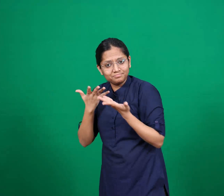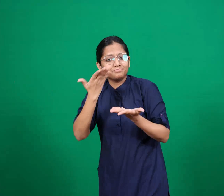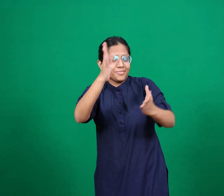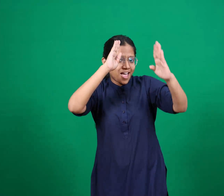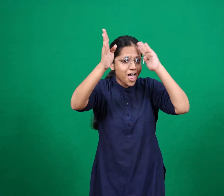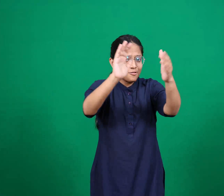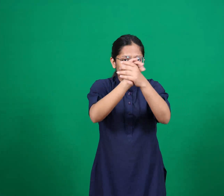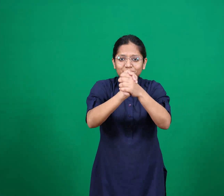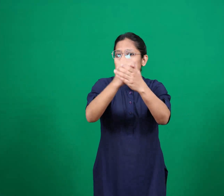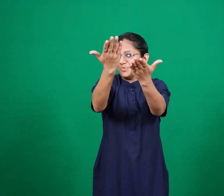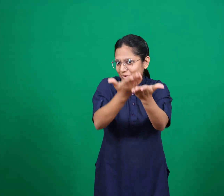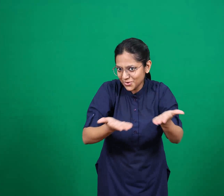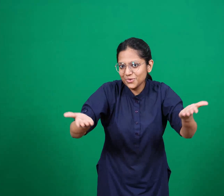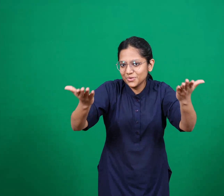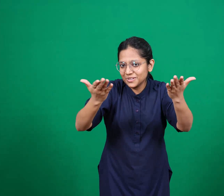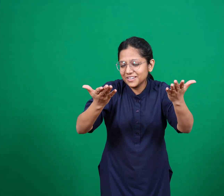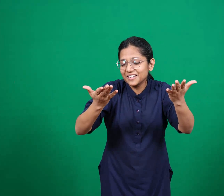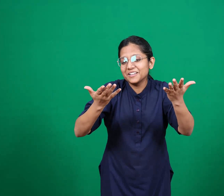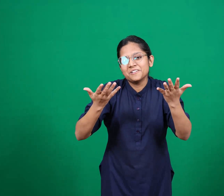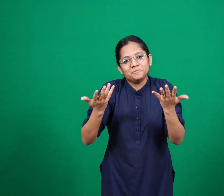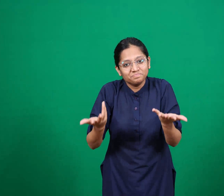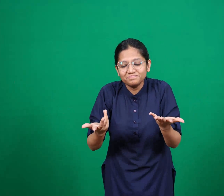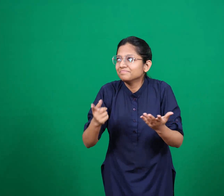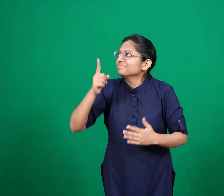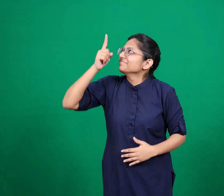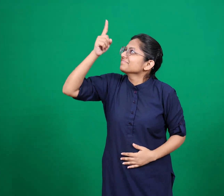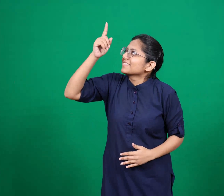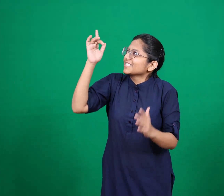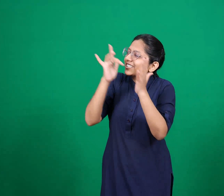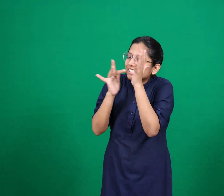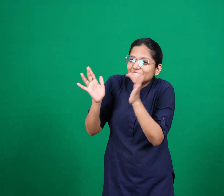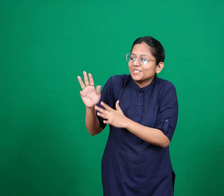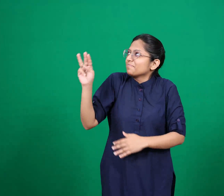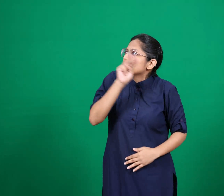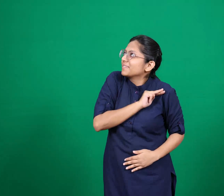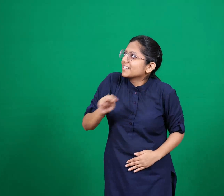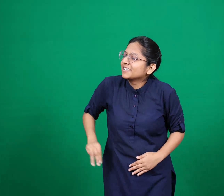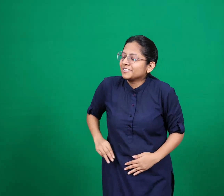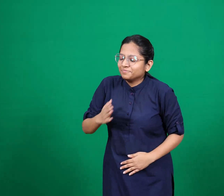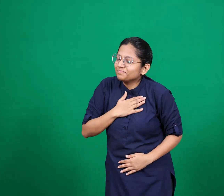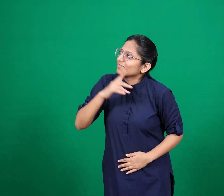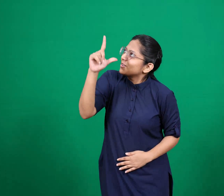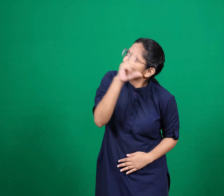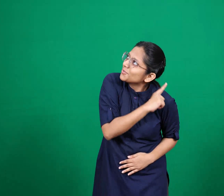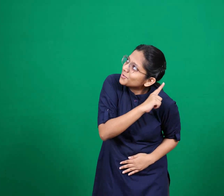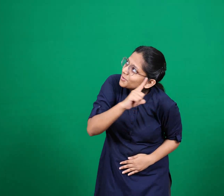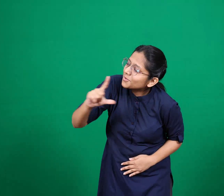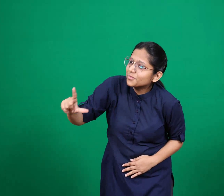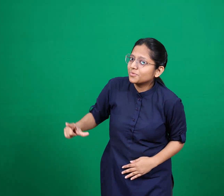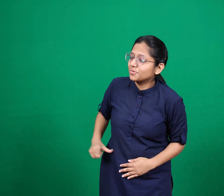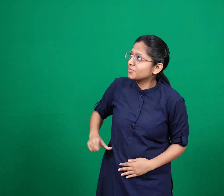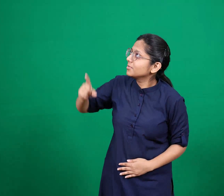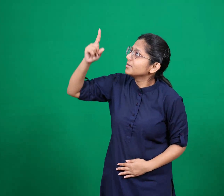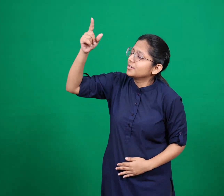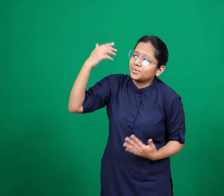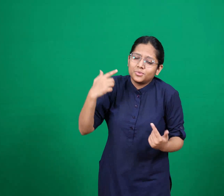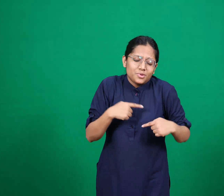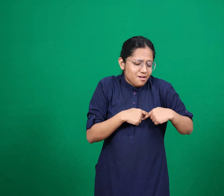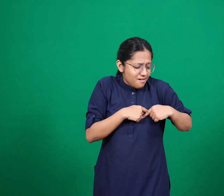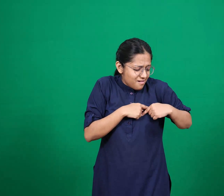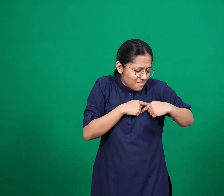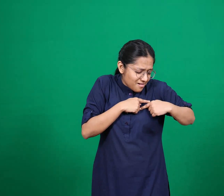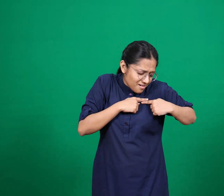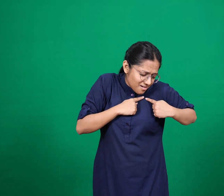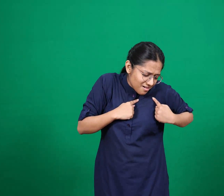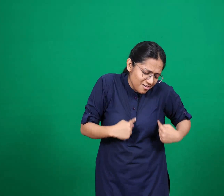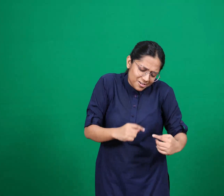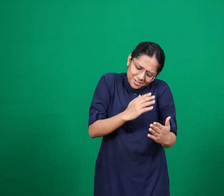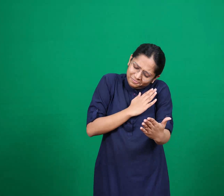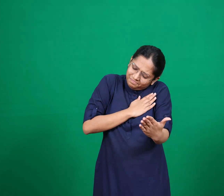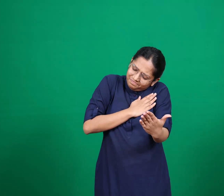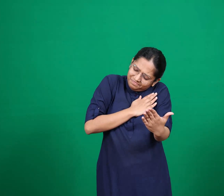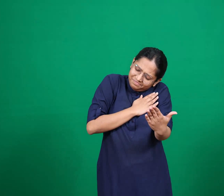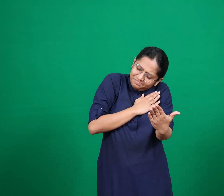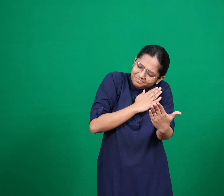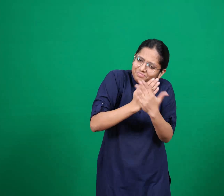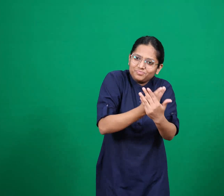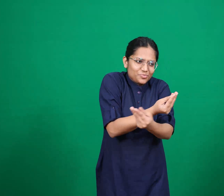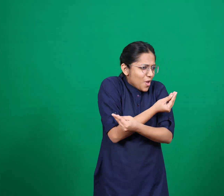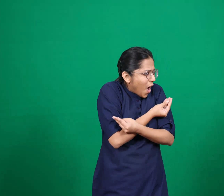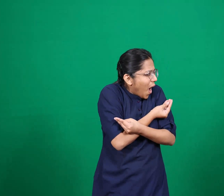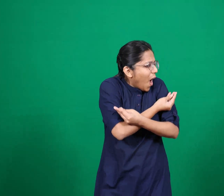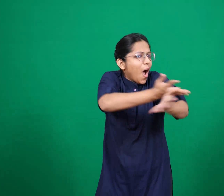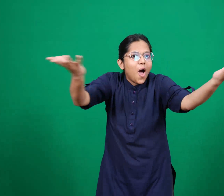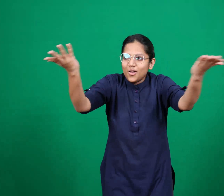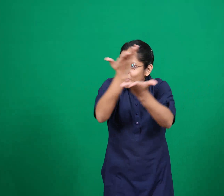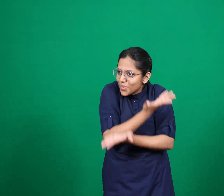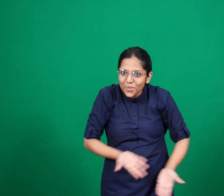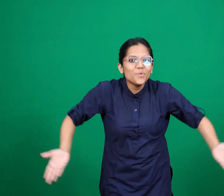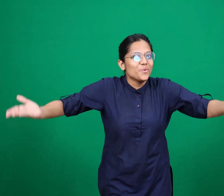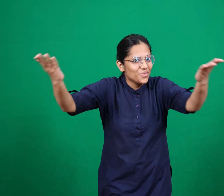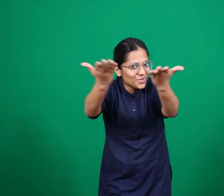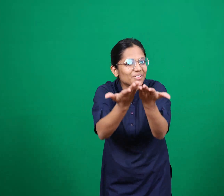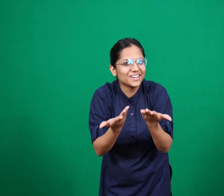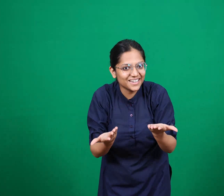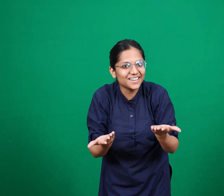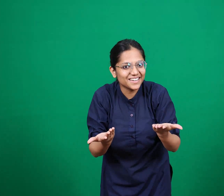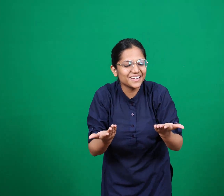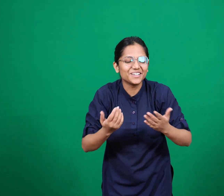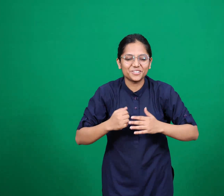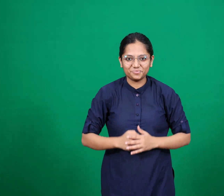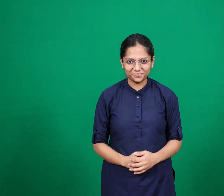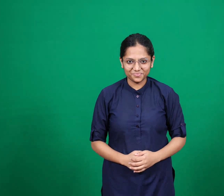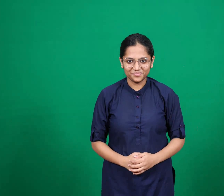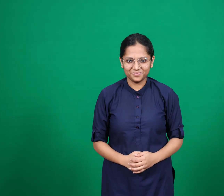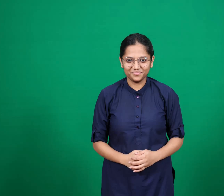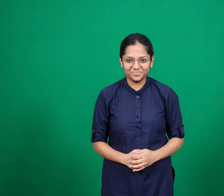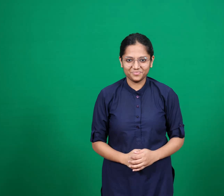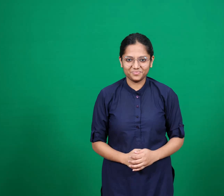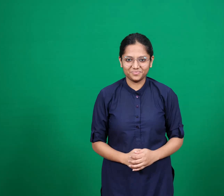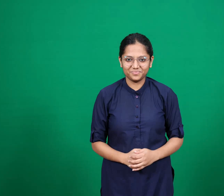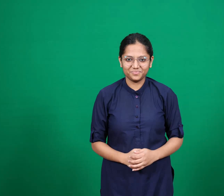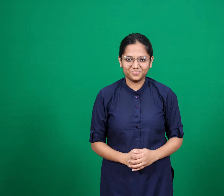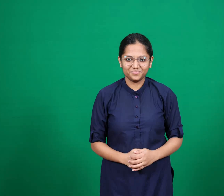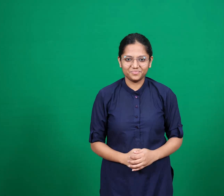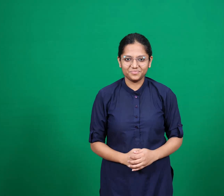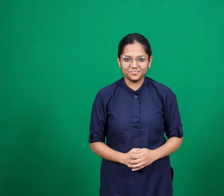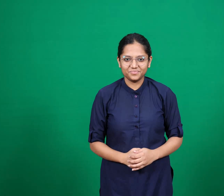The grace of the Lord Jesus Christ be with your spirit.